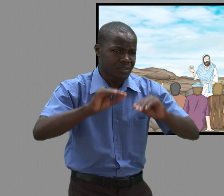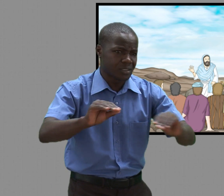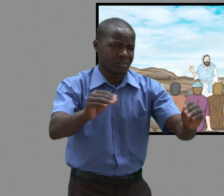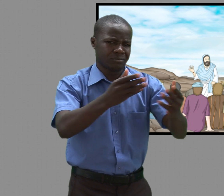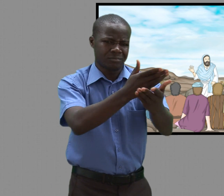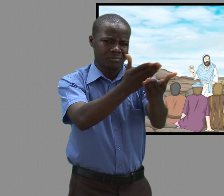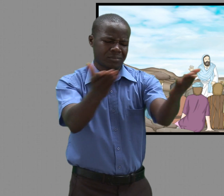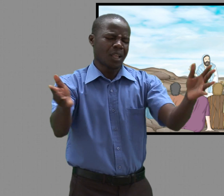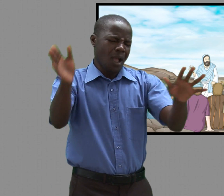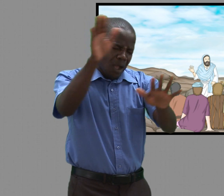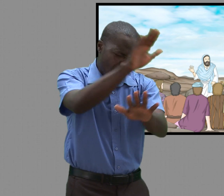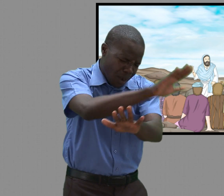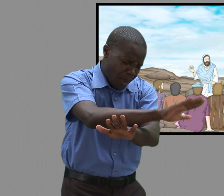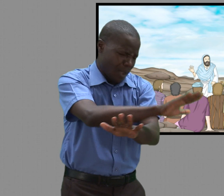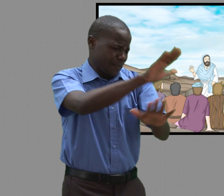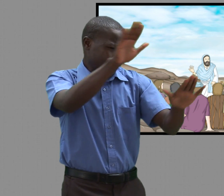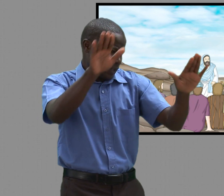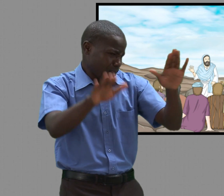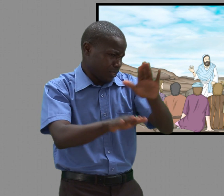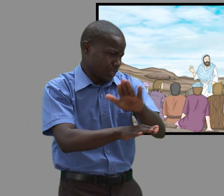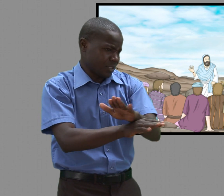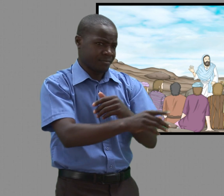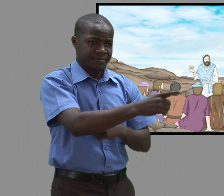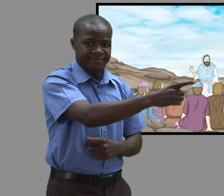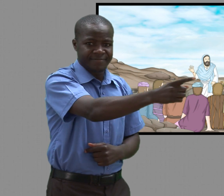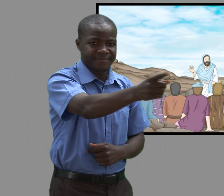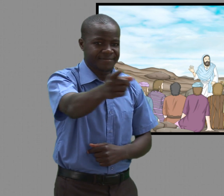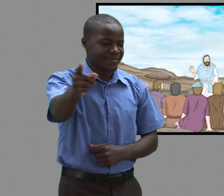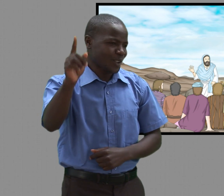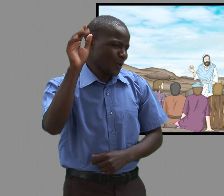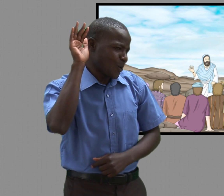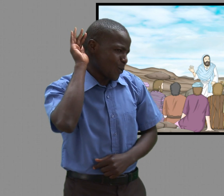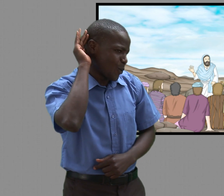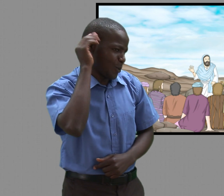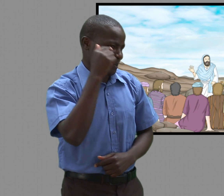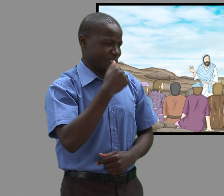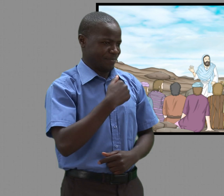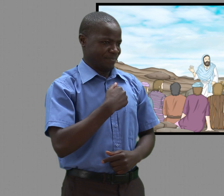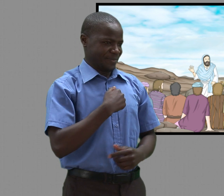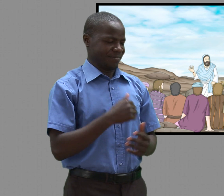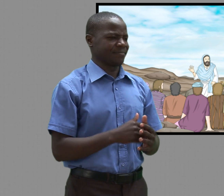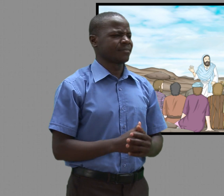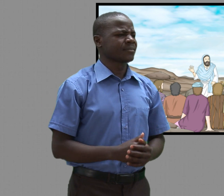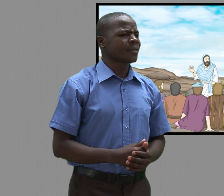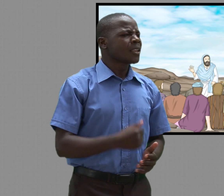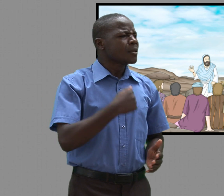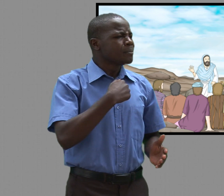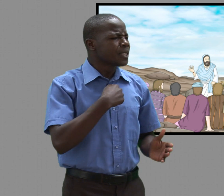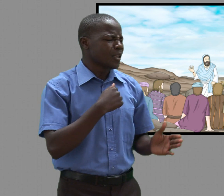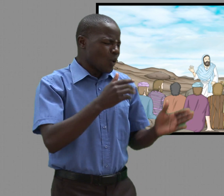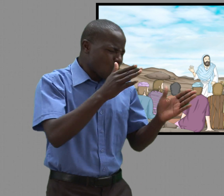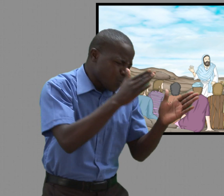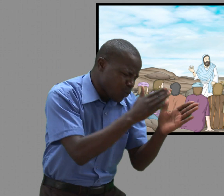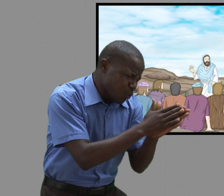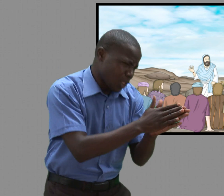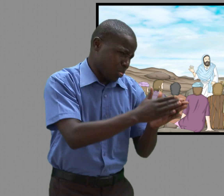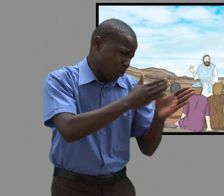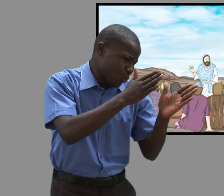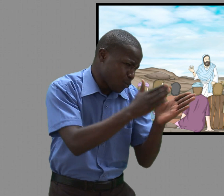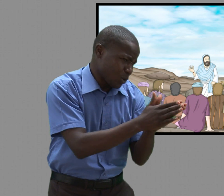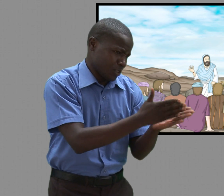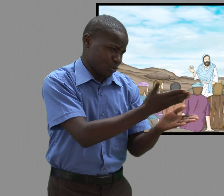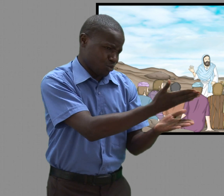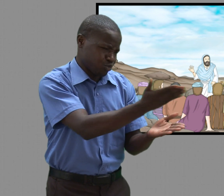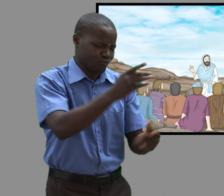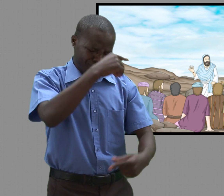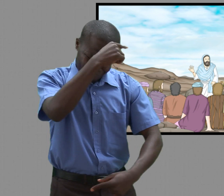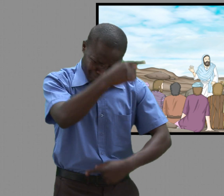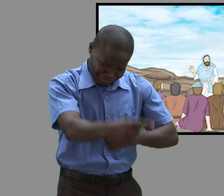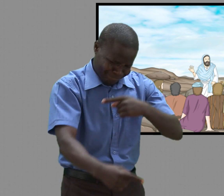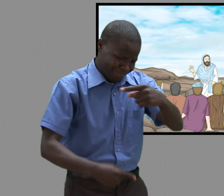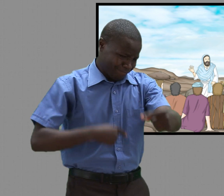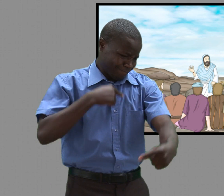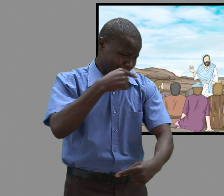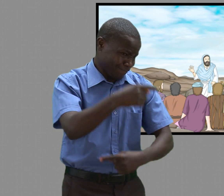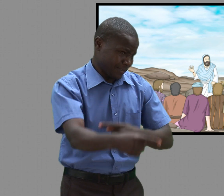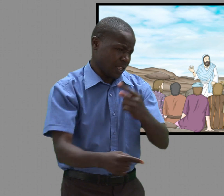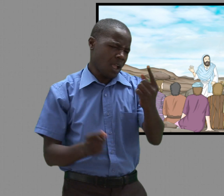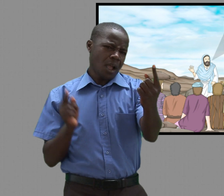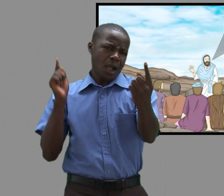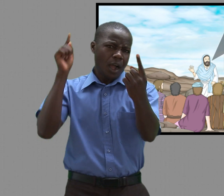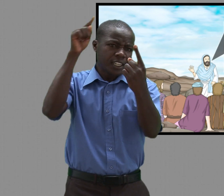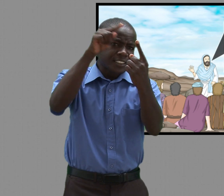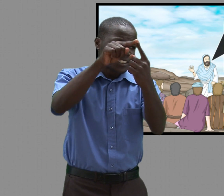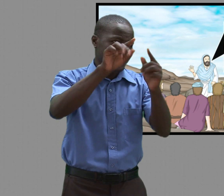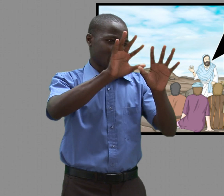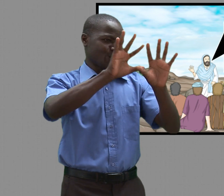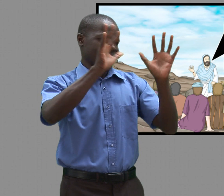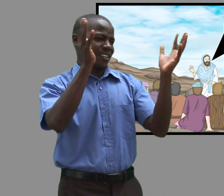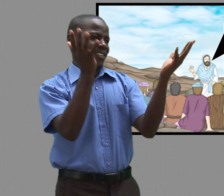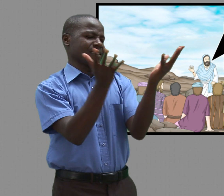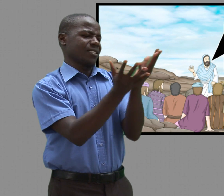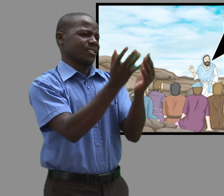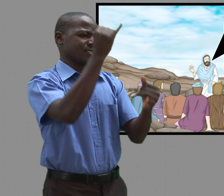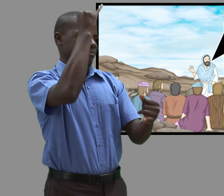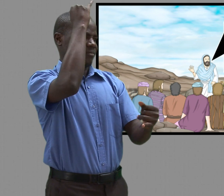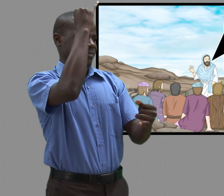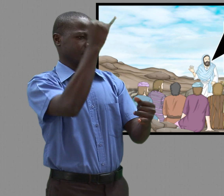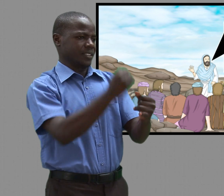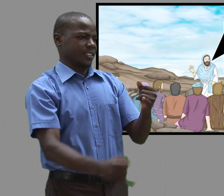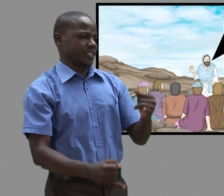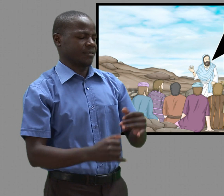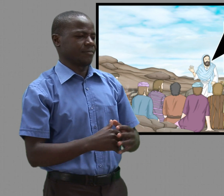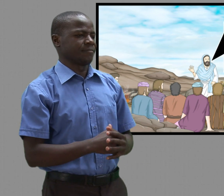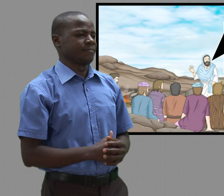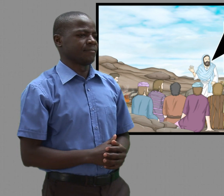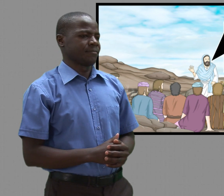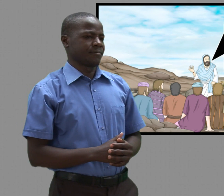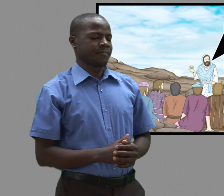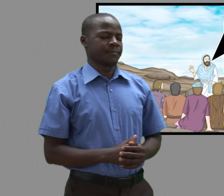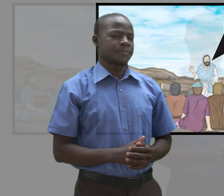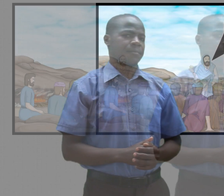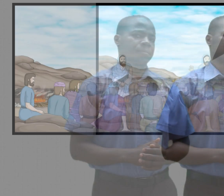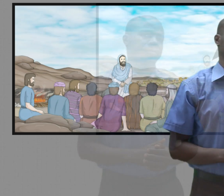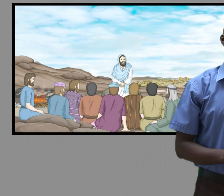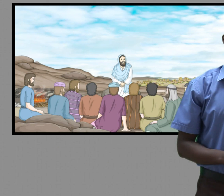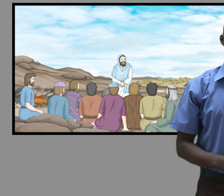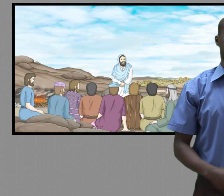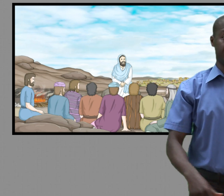And surely I am with you always, even to the end of the age.”